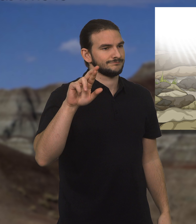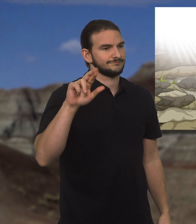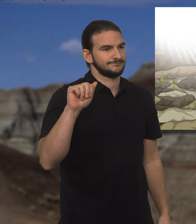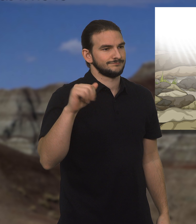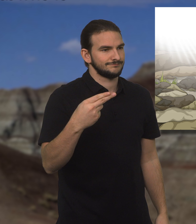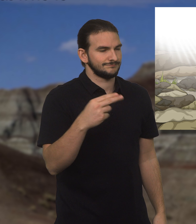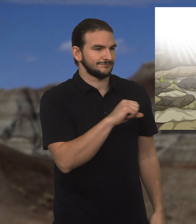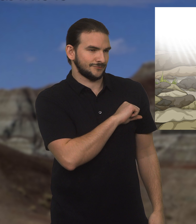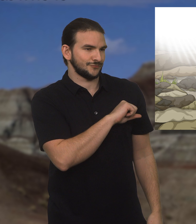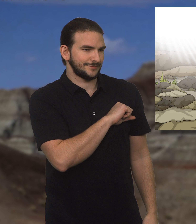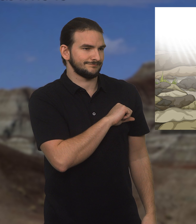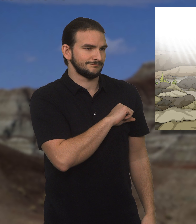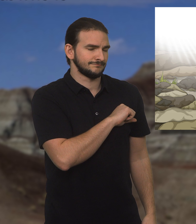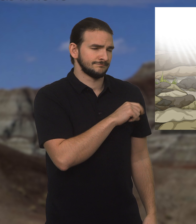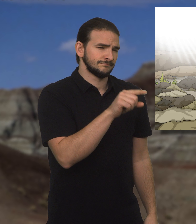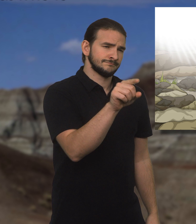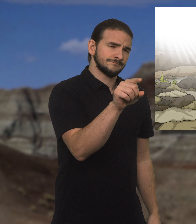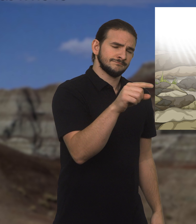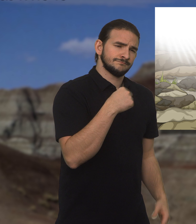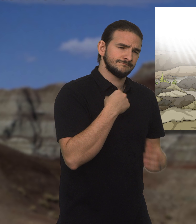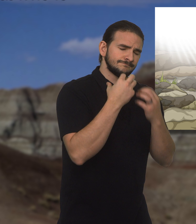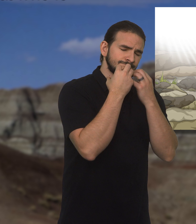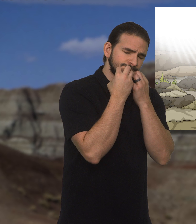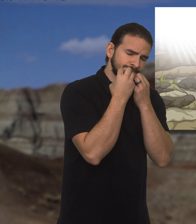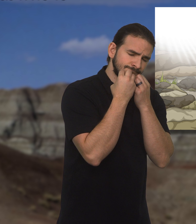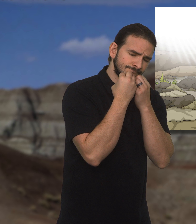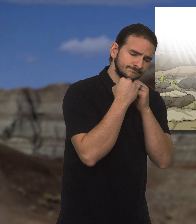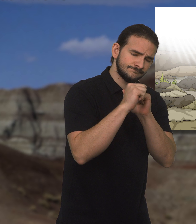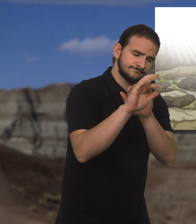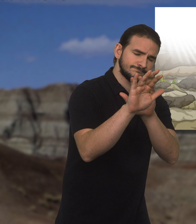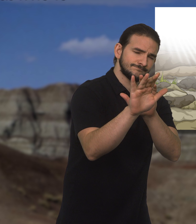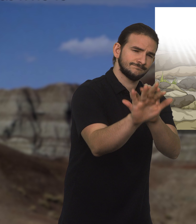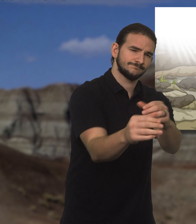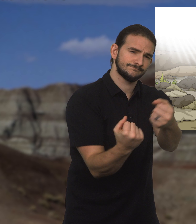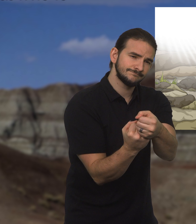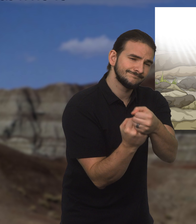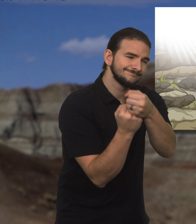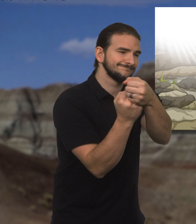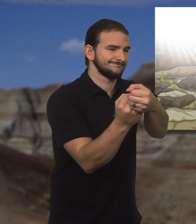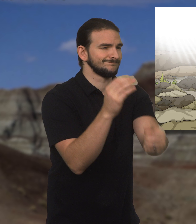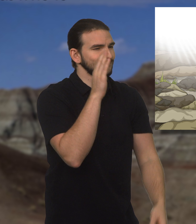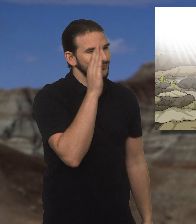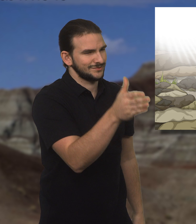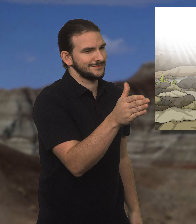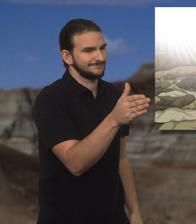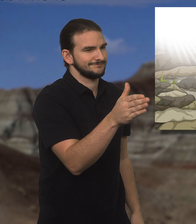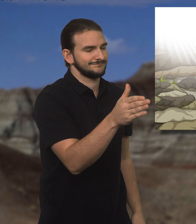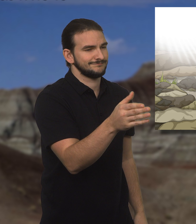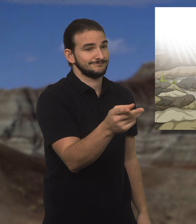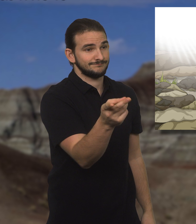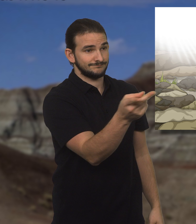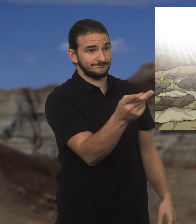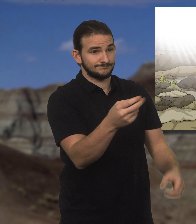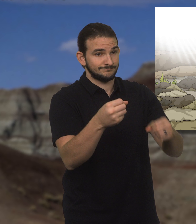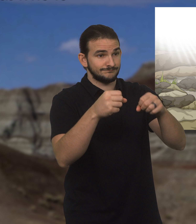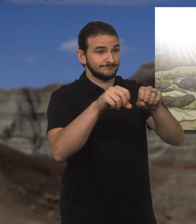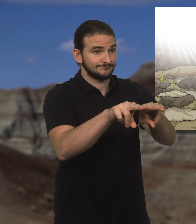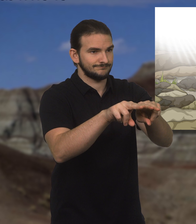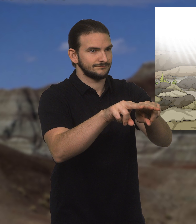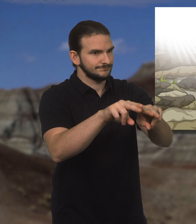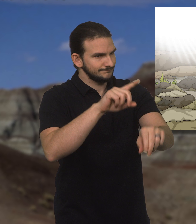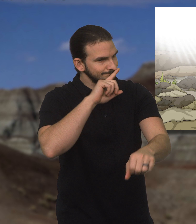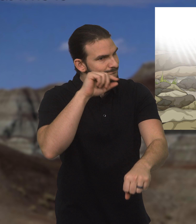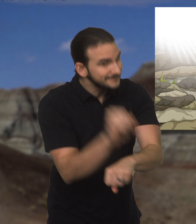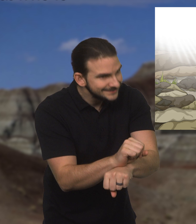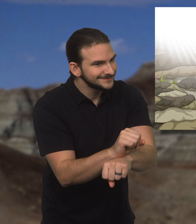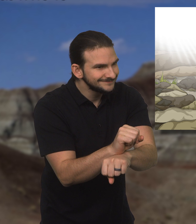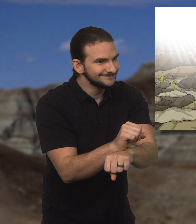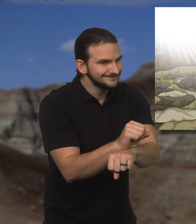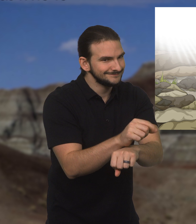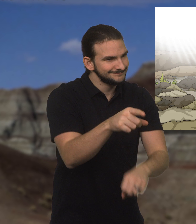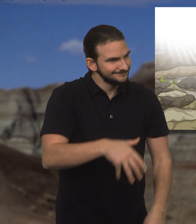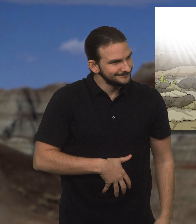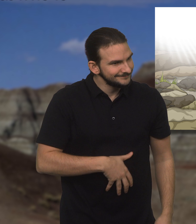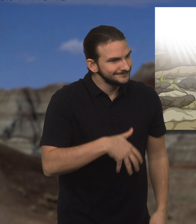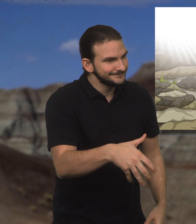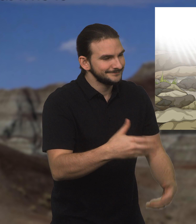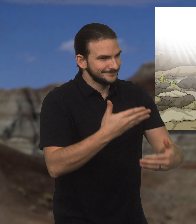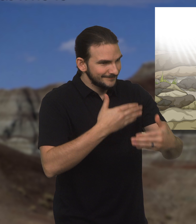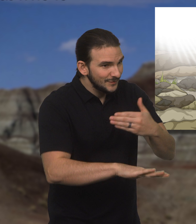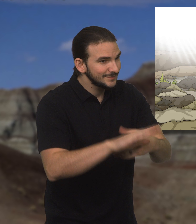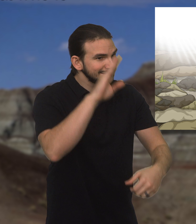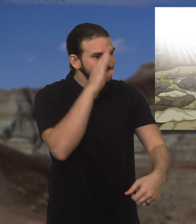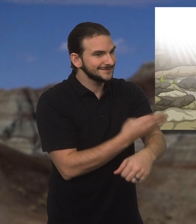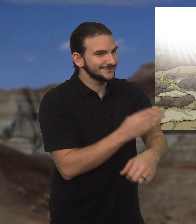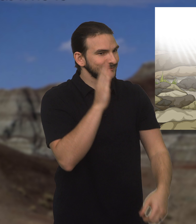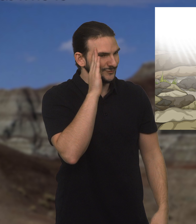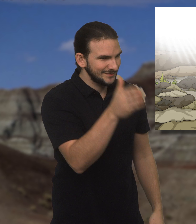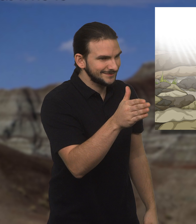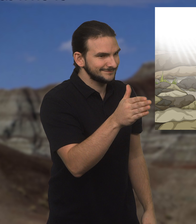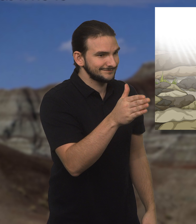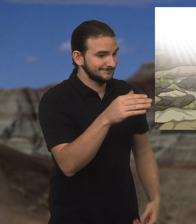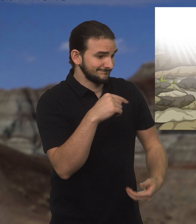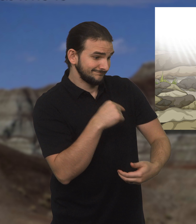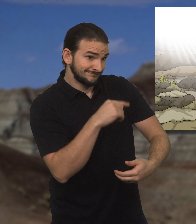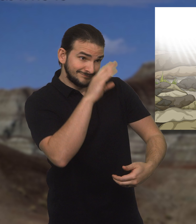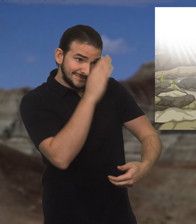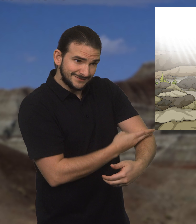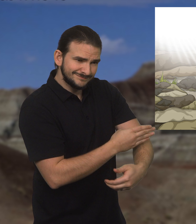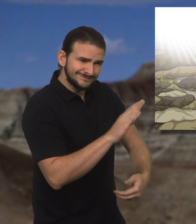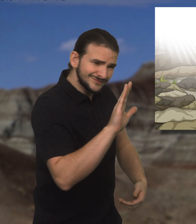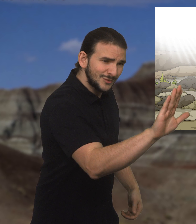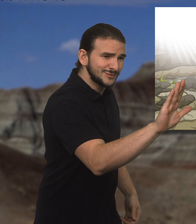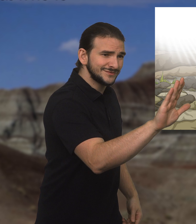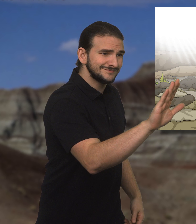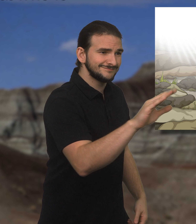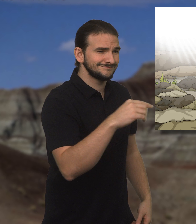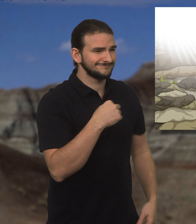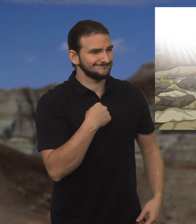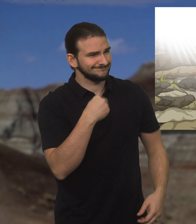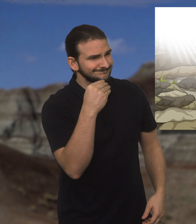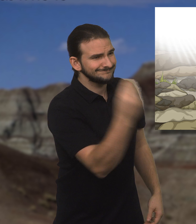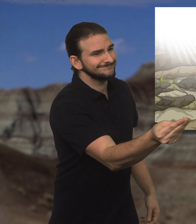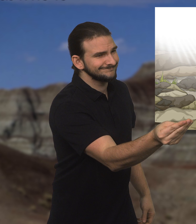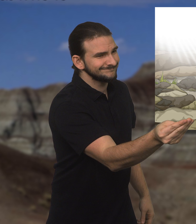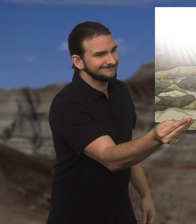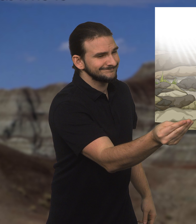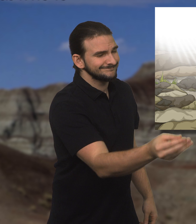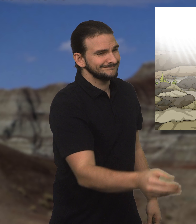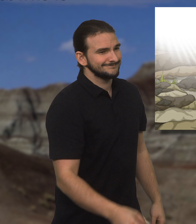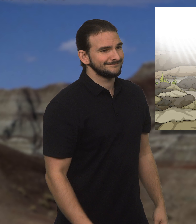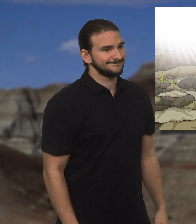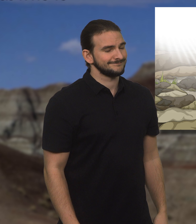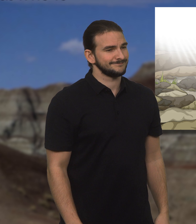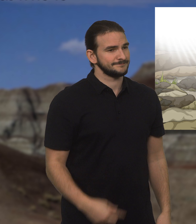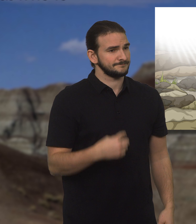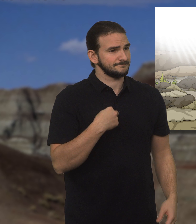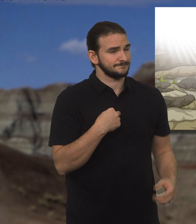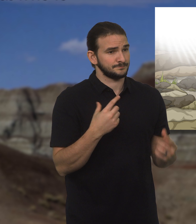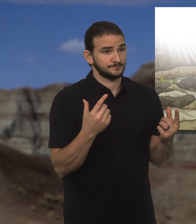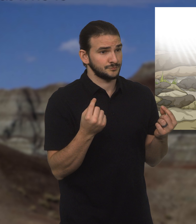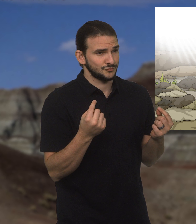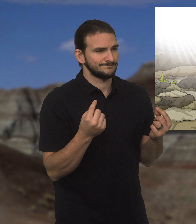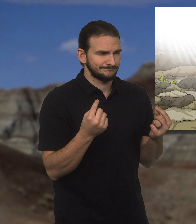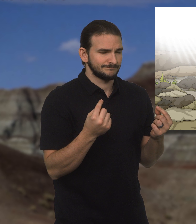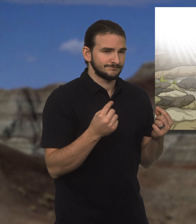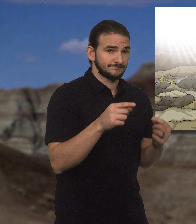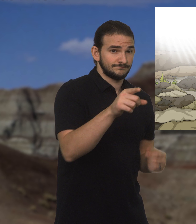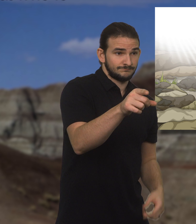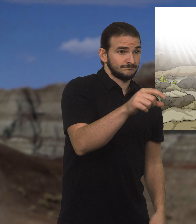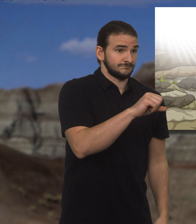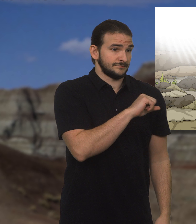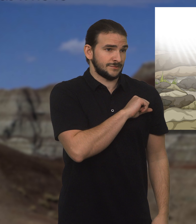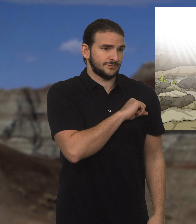And I will bless her and will surely give you a son by her.